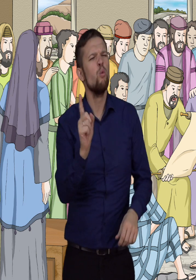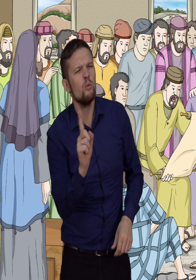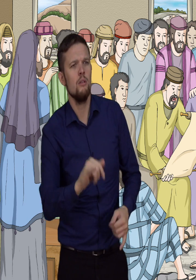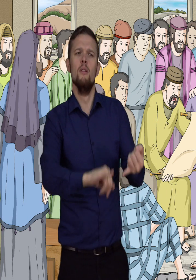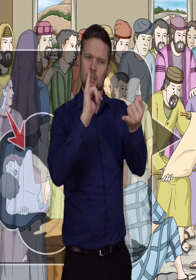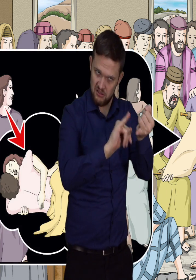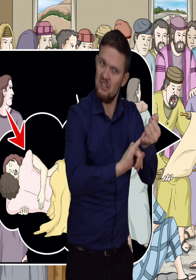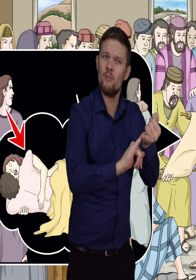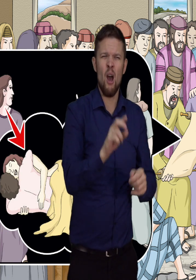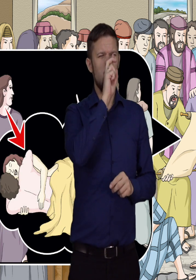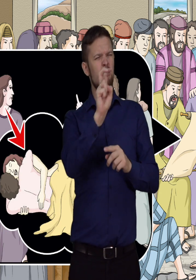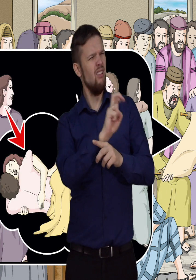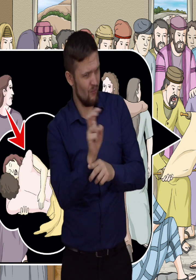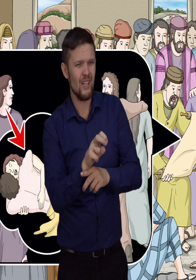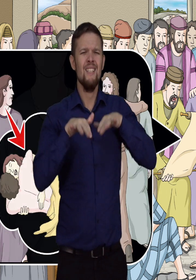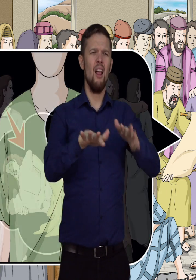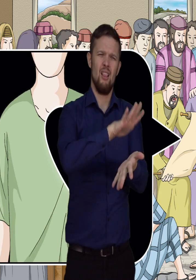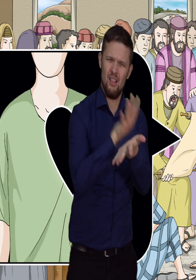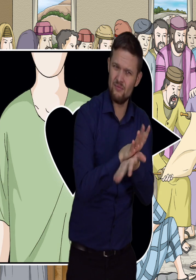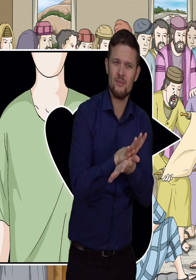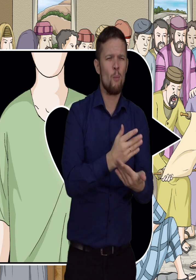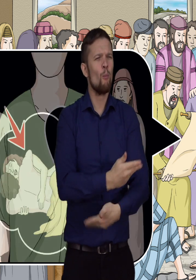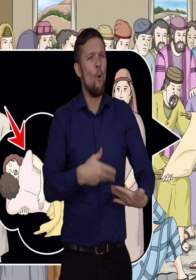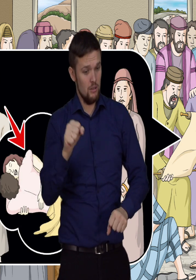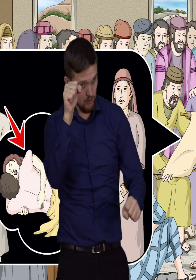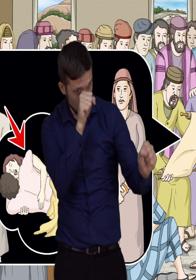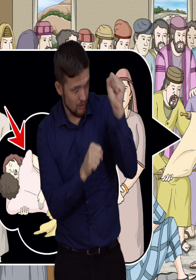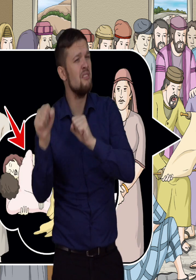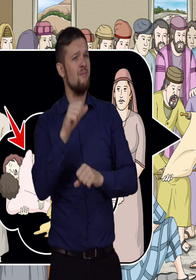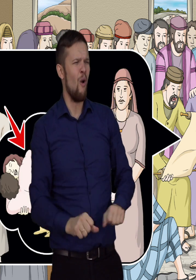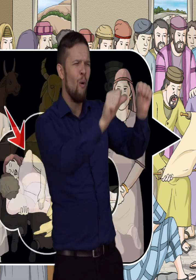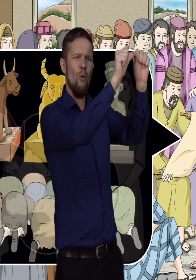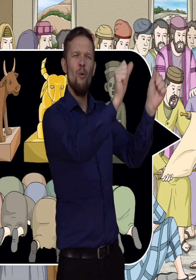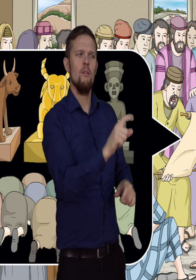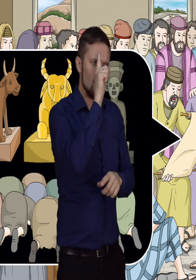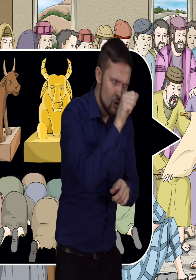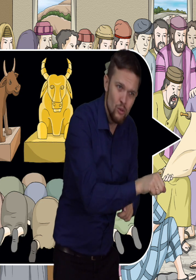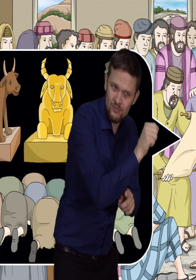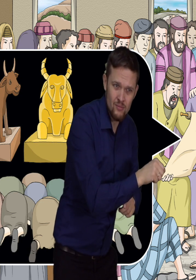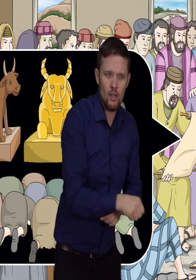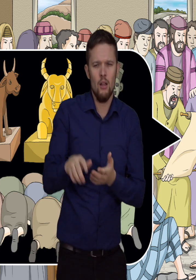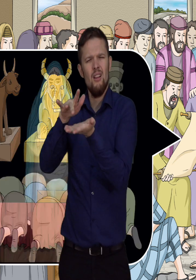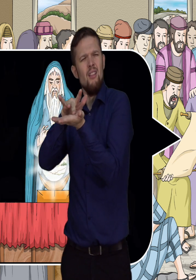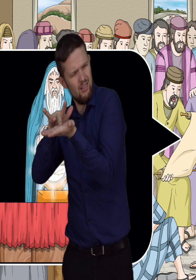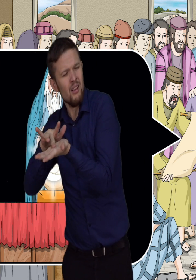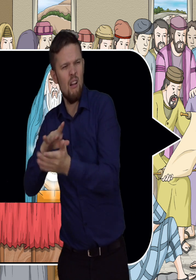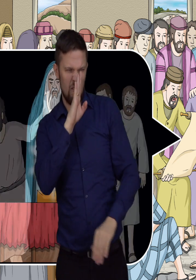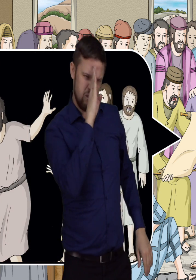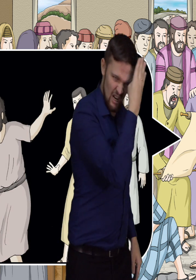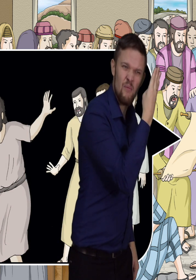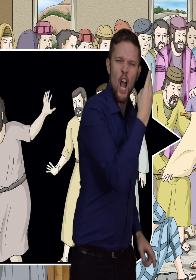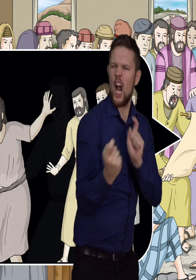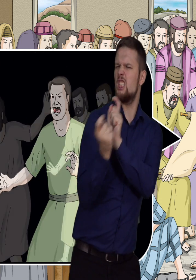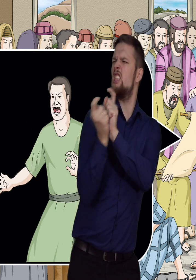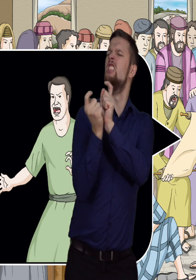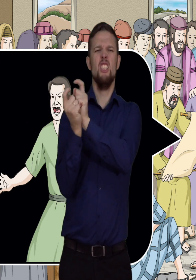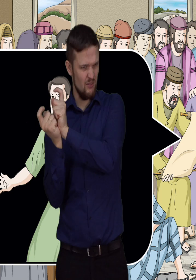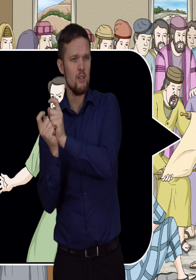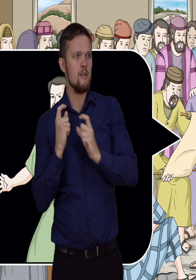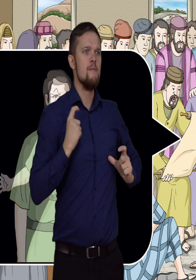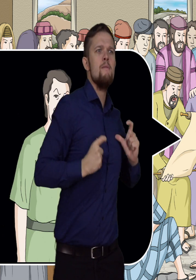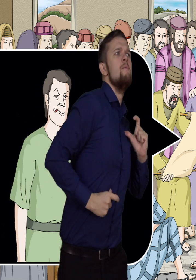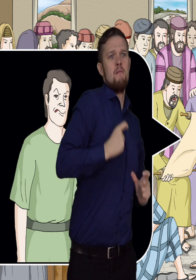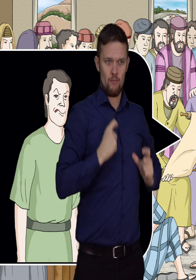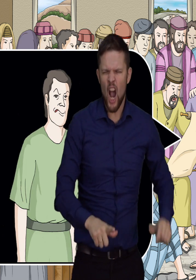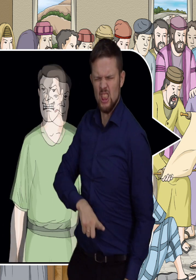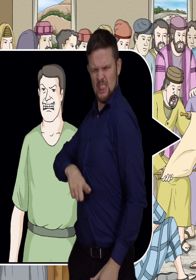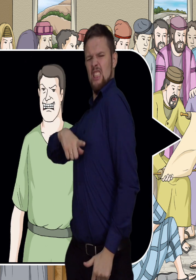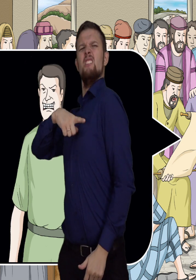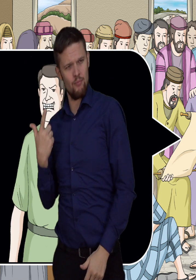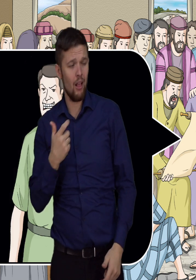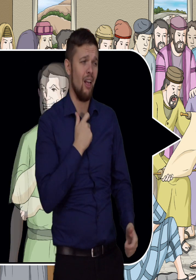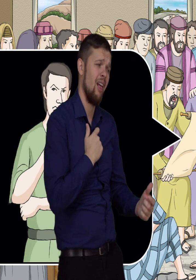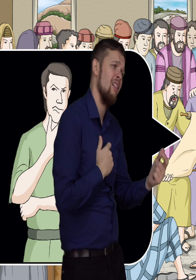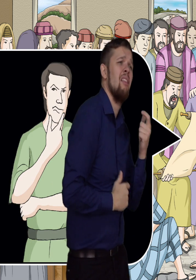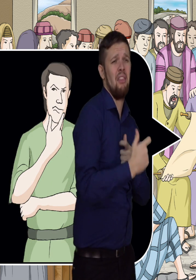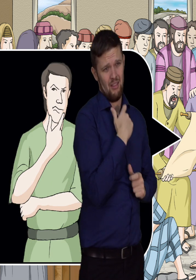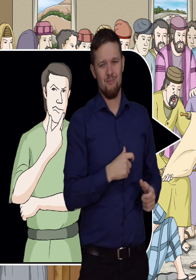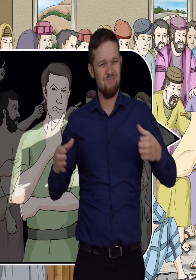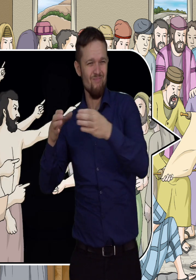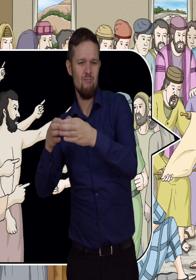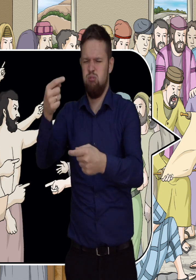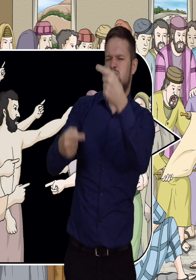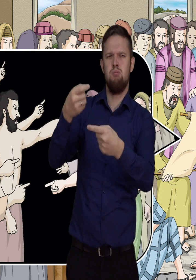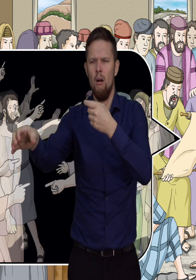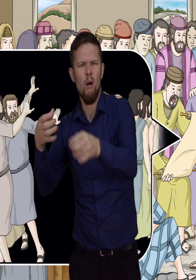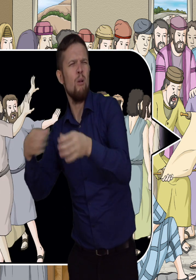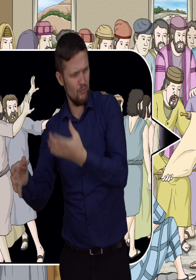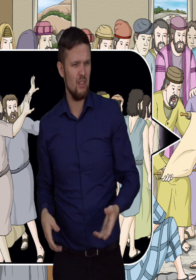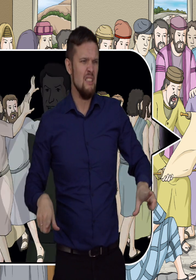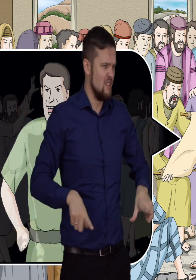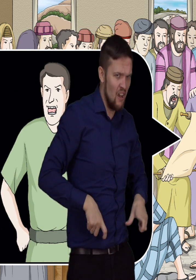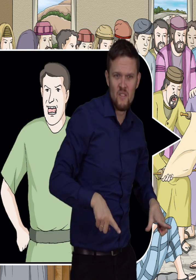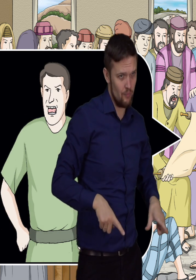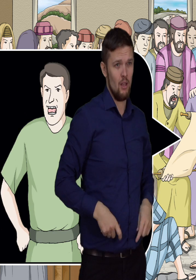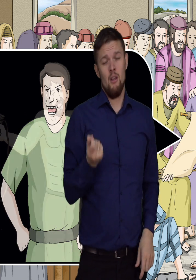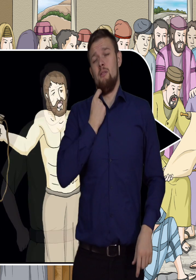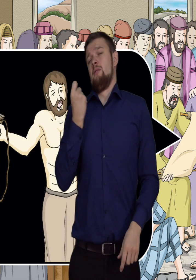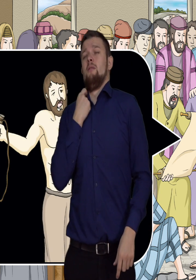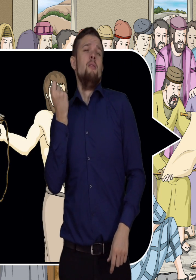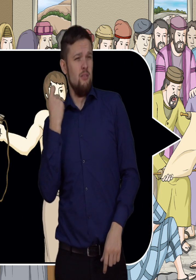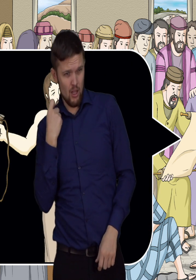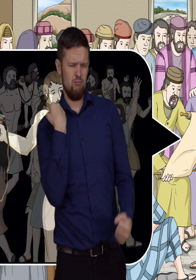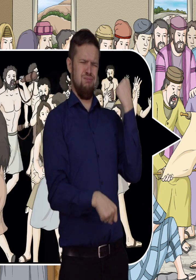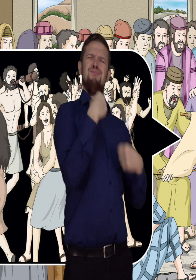The acts of the flesh are obvious: sexual immorality, impurity, and debauchery; idolatry and sorcery; hatred, discord, jealousy, and rage; rivalries, divisions, factions, and envy;